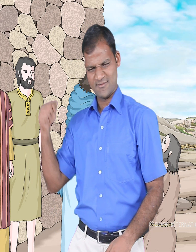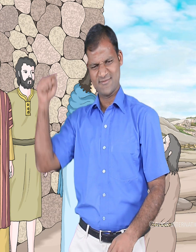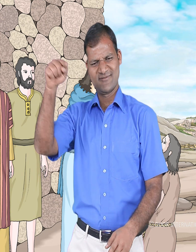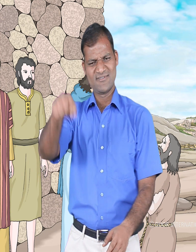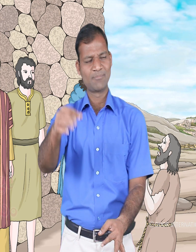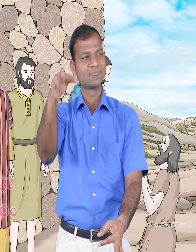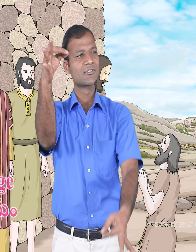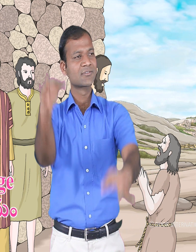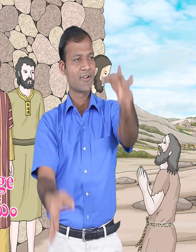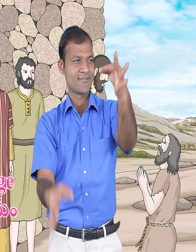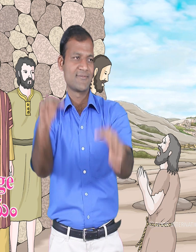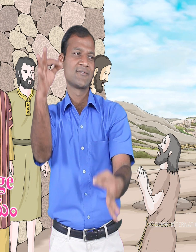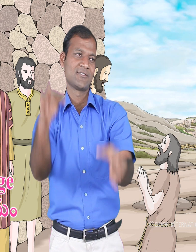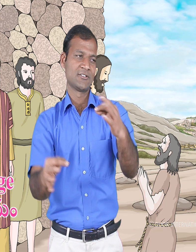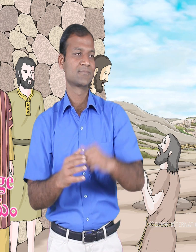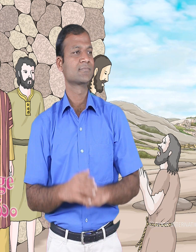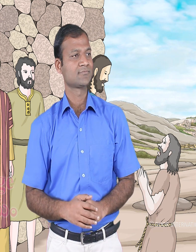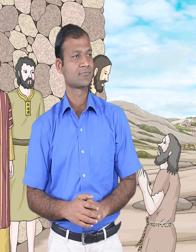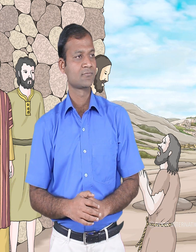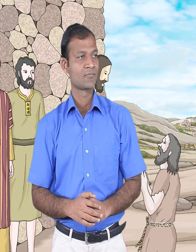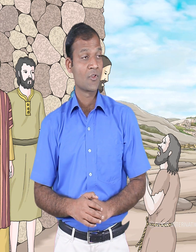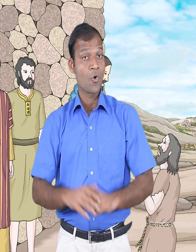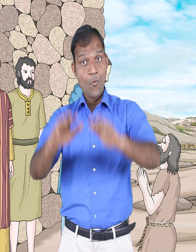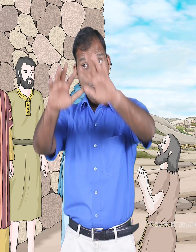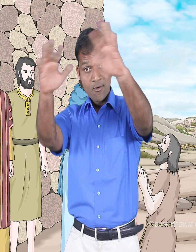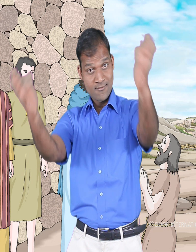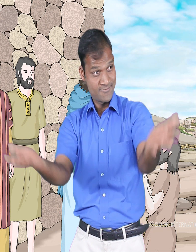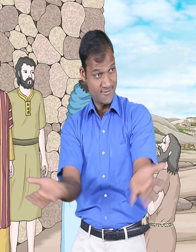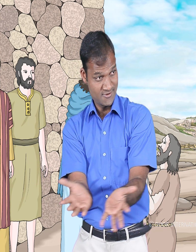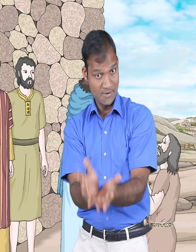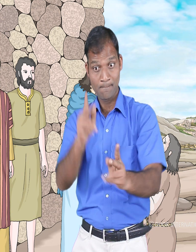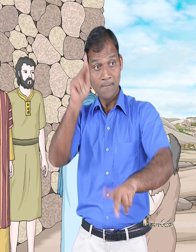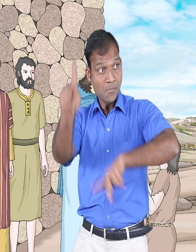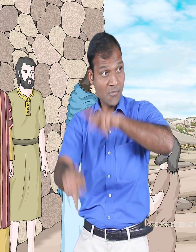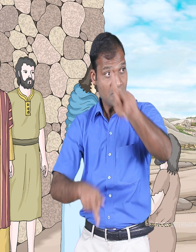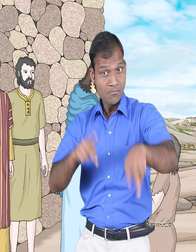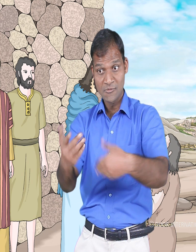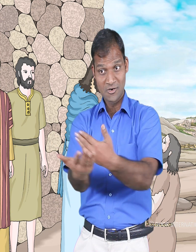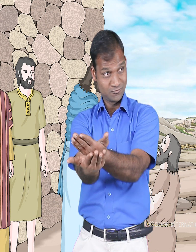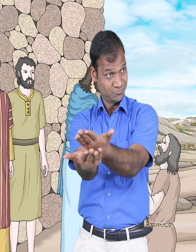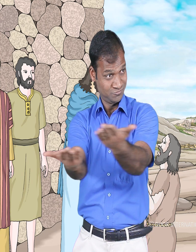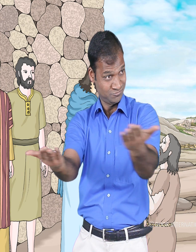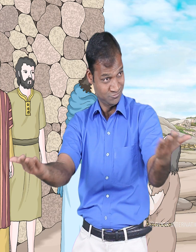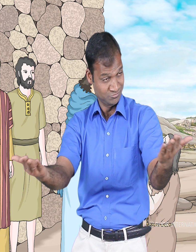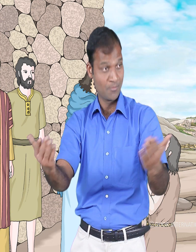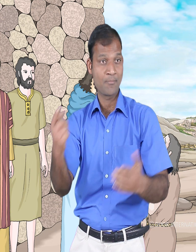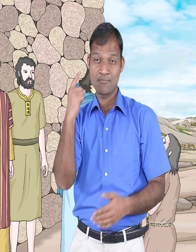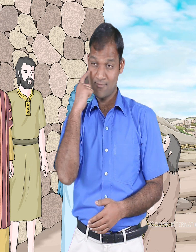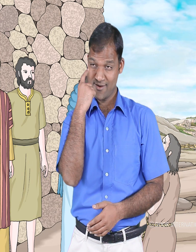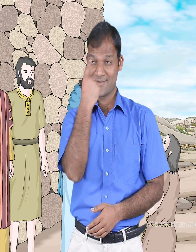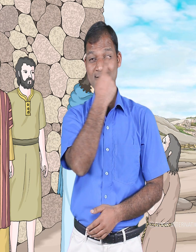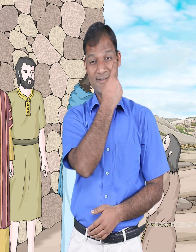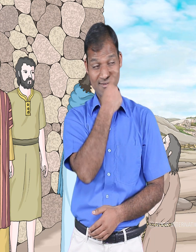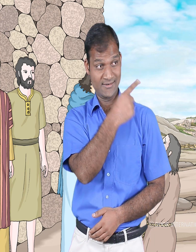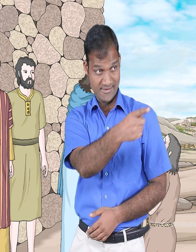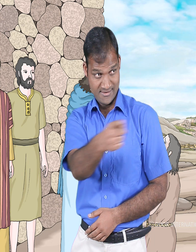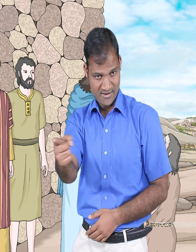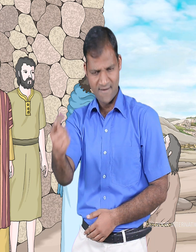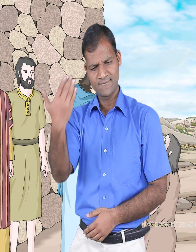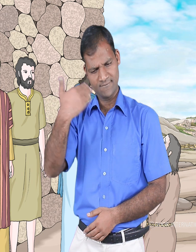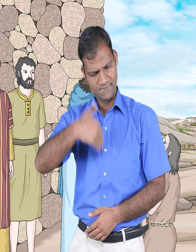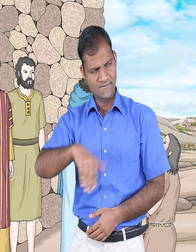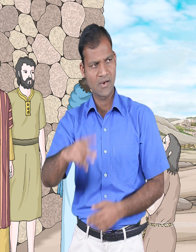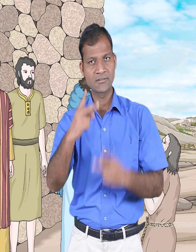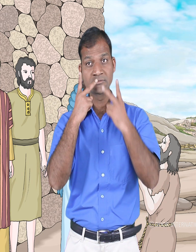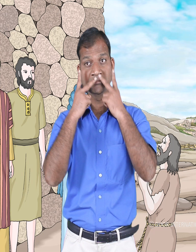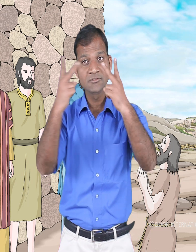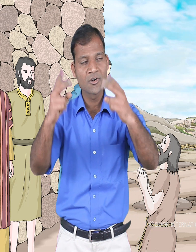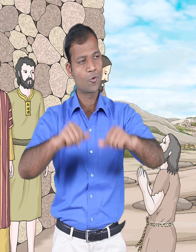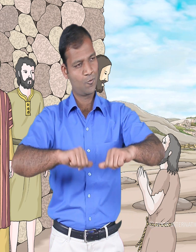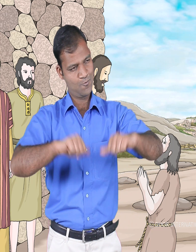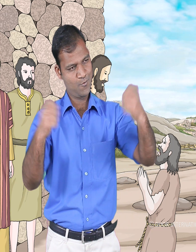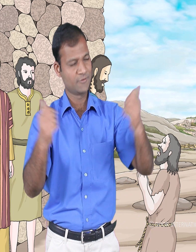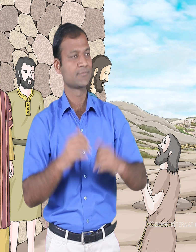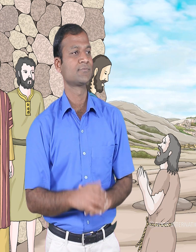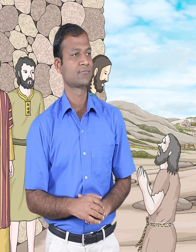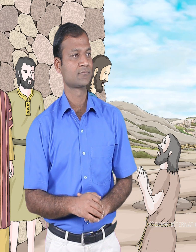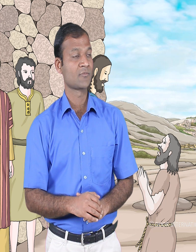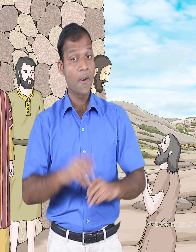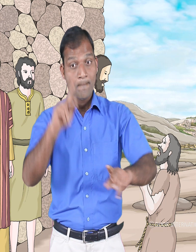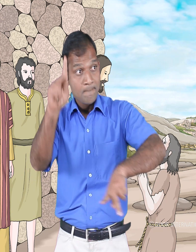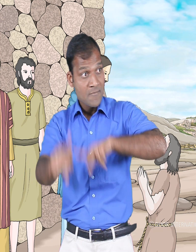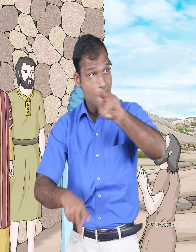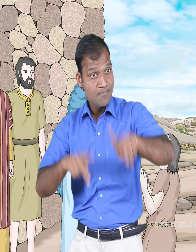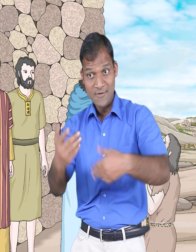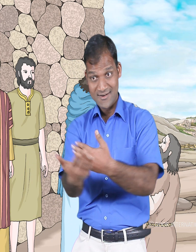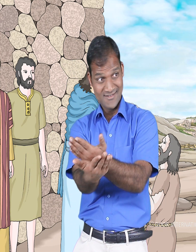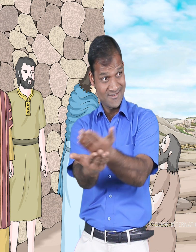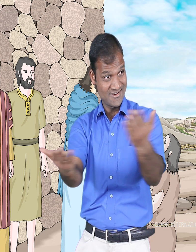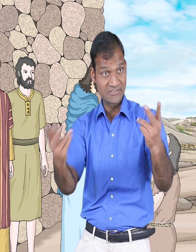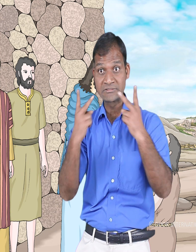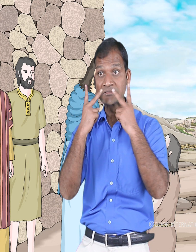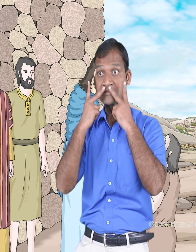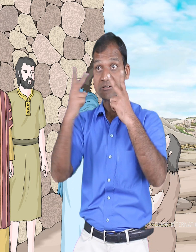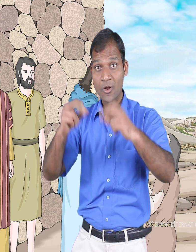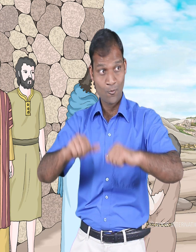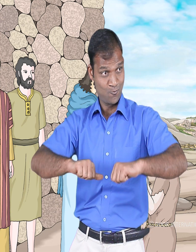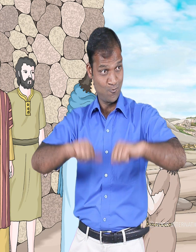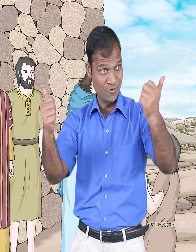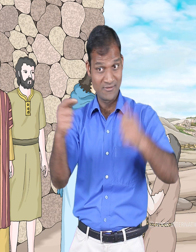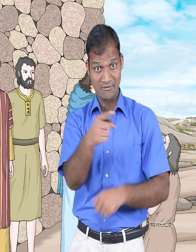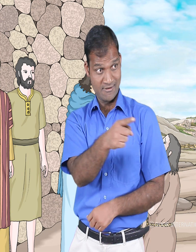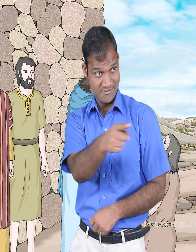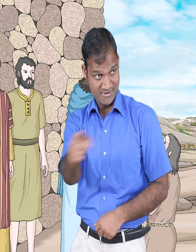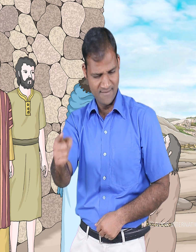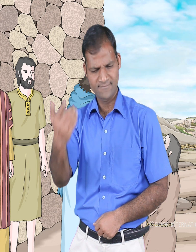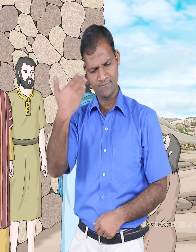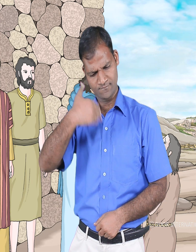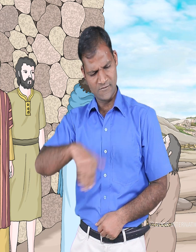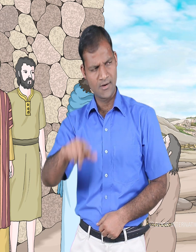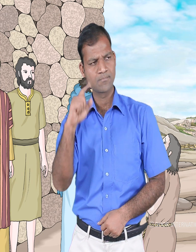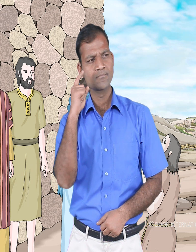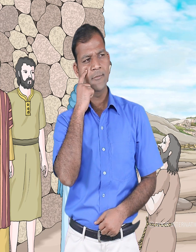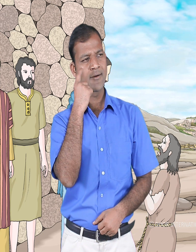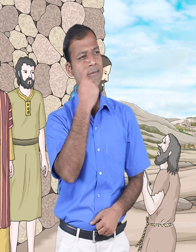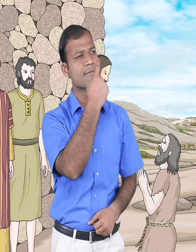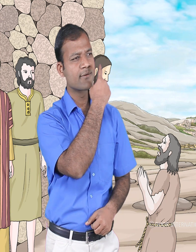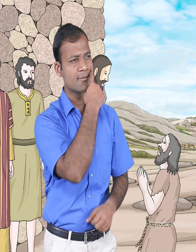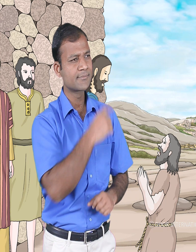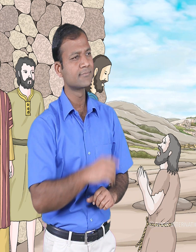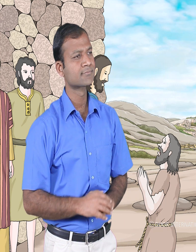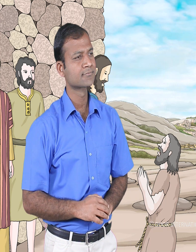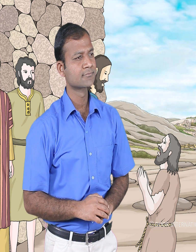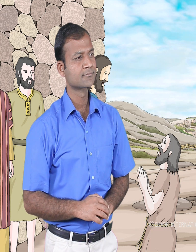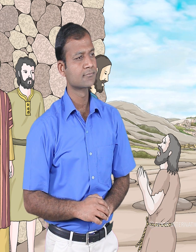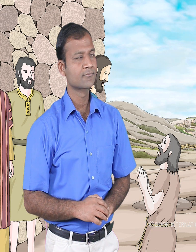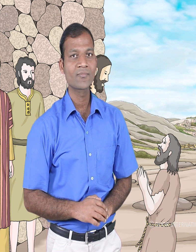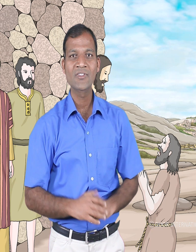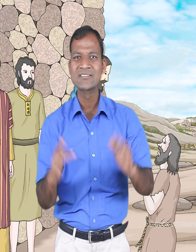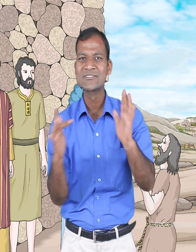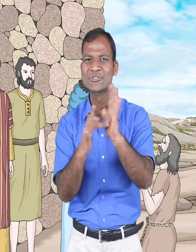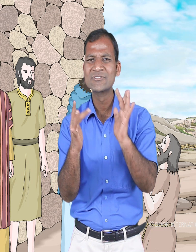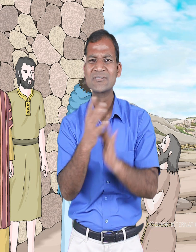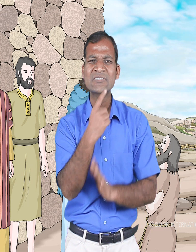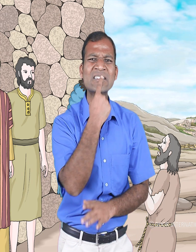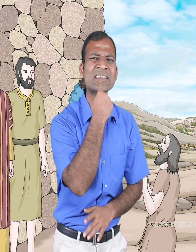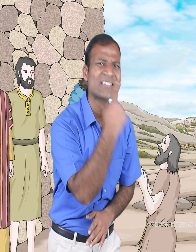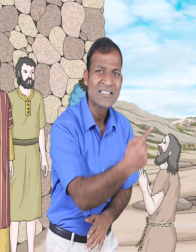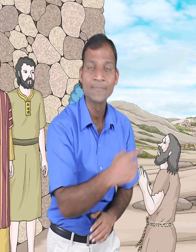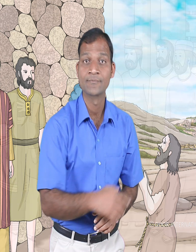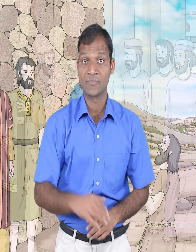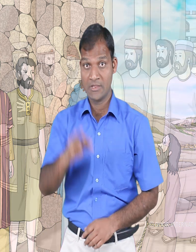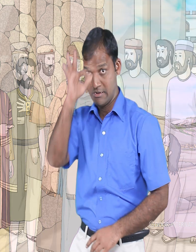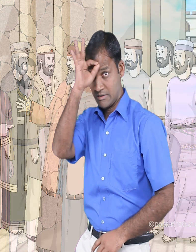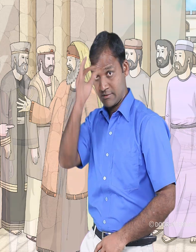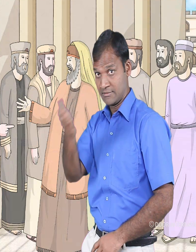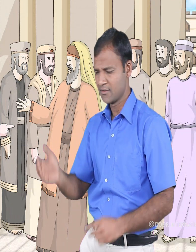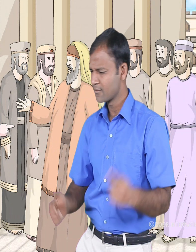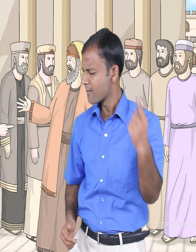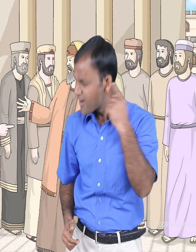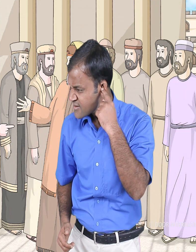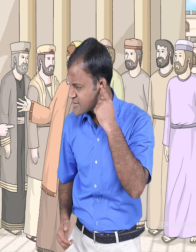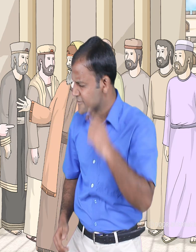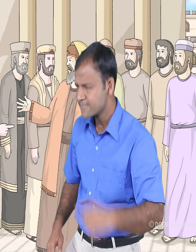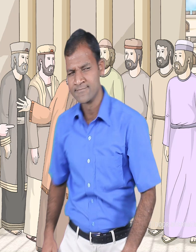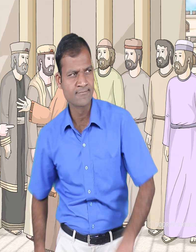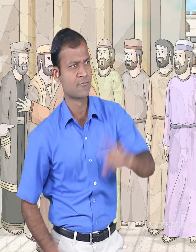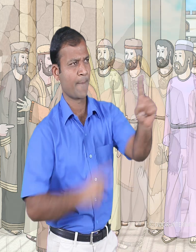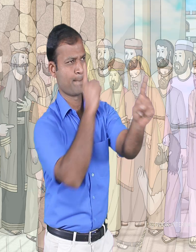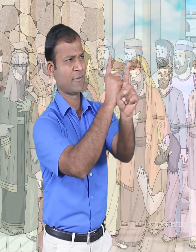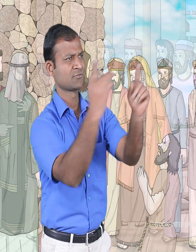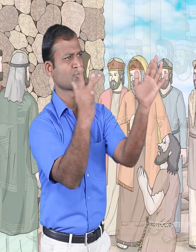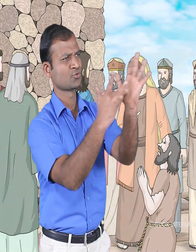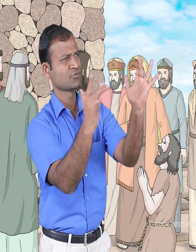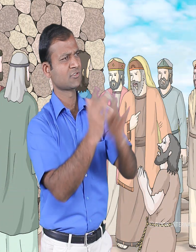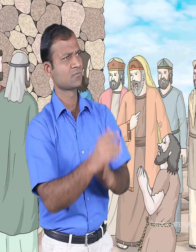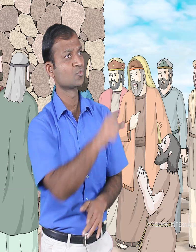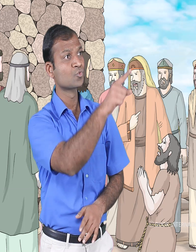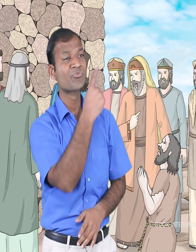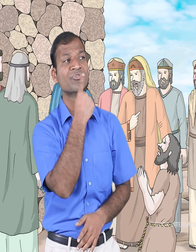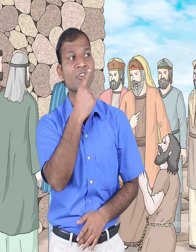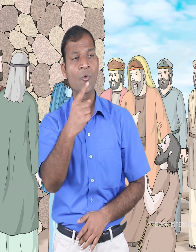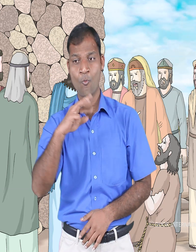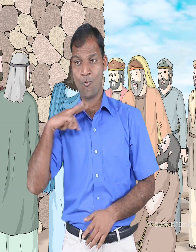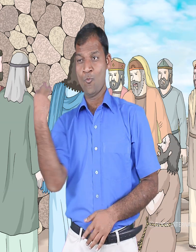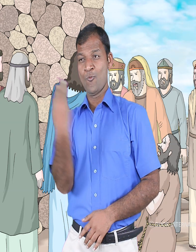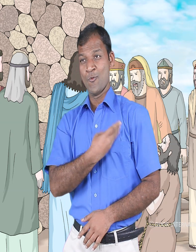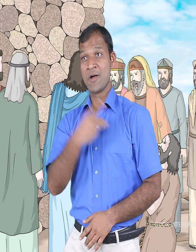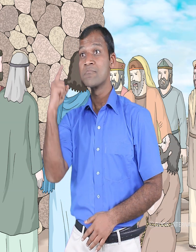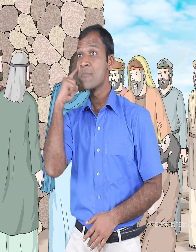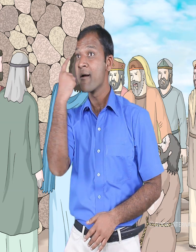Then Jesus declared, “For judgment I have come into this world, so that the blind may see and those who see may become blind.”